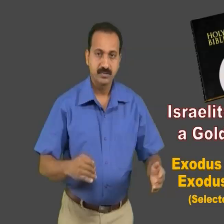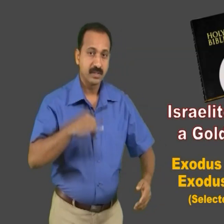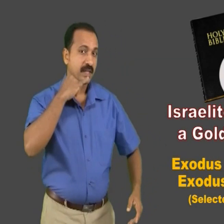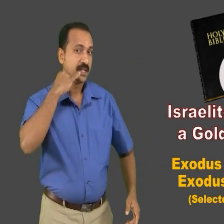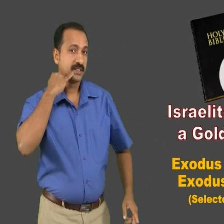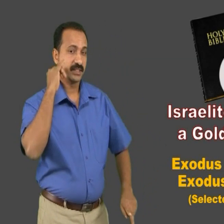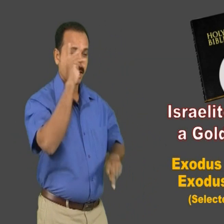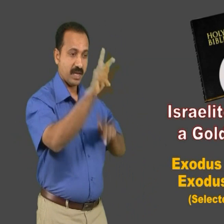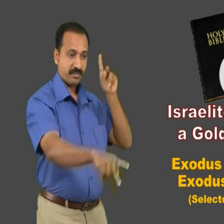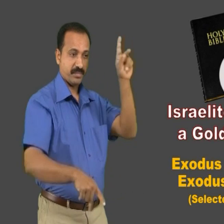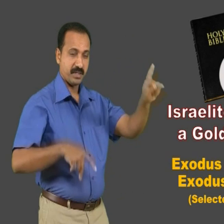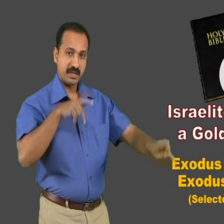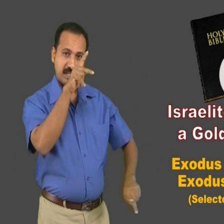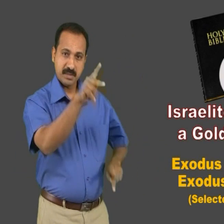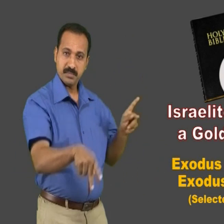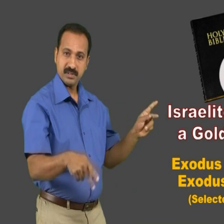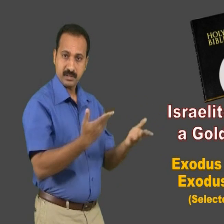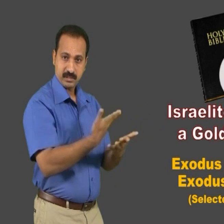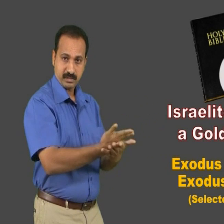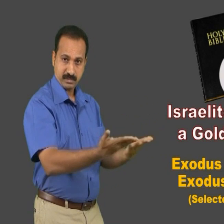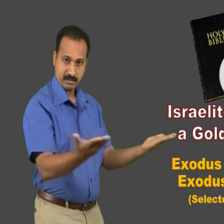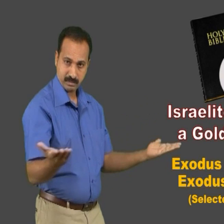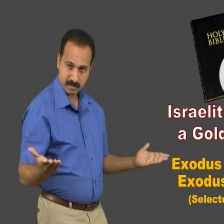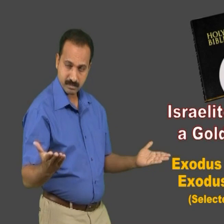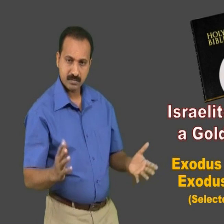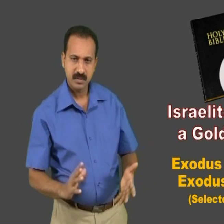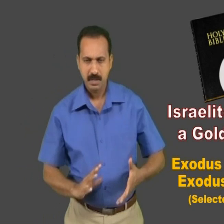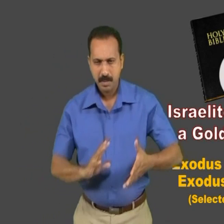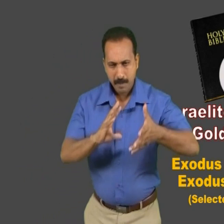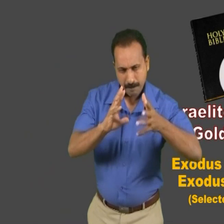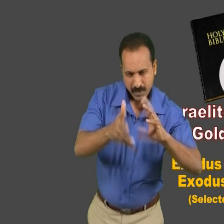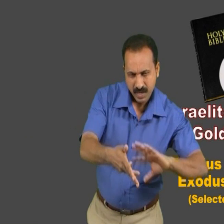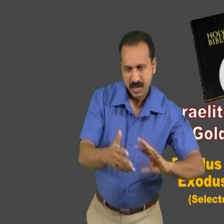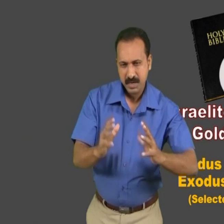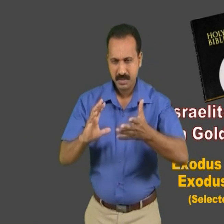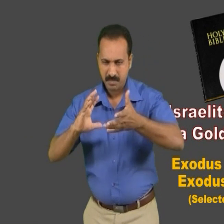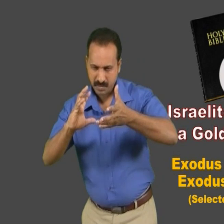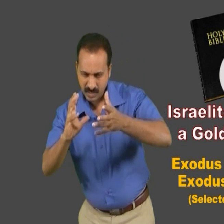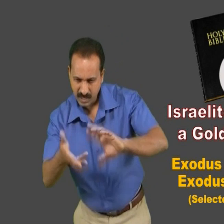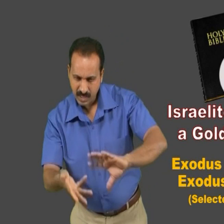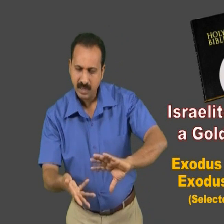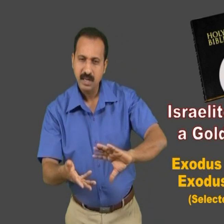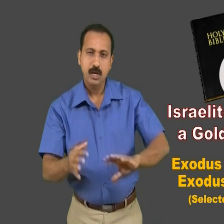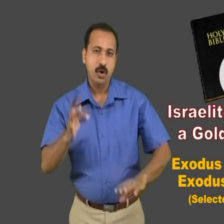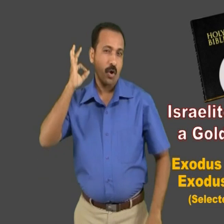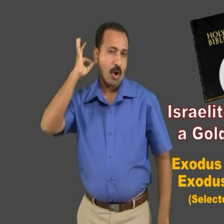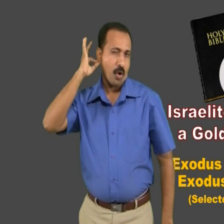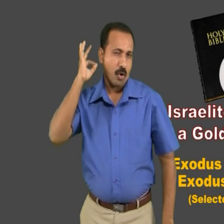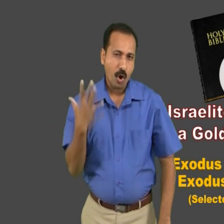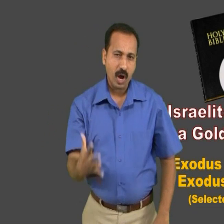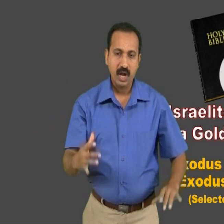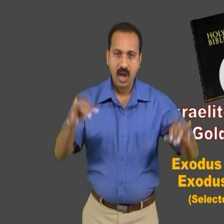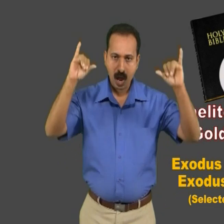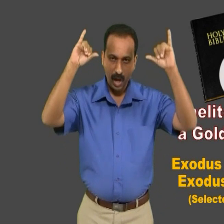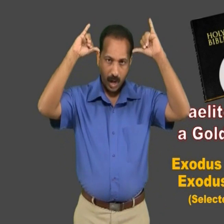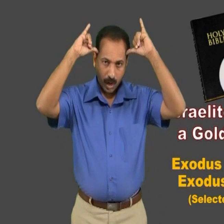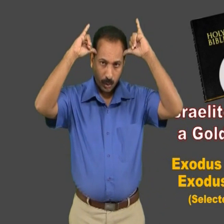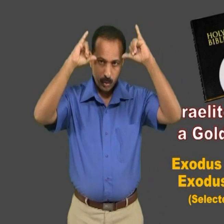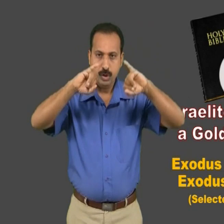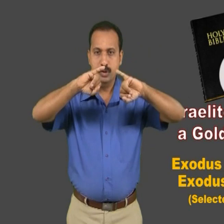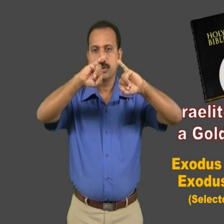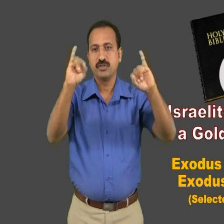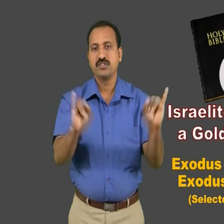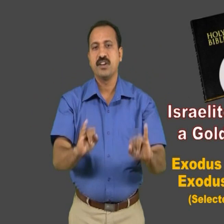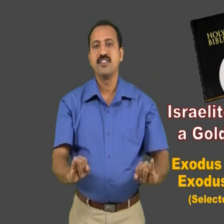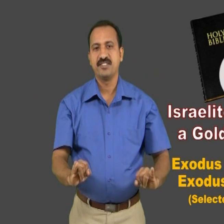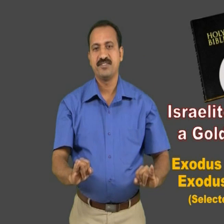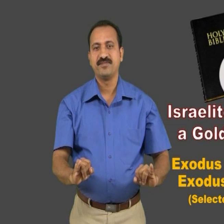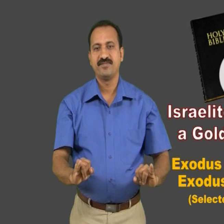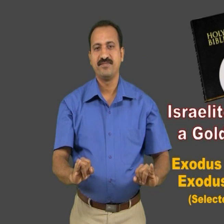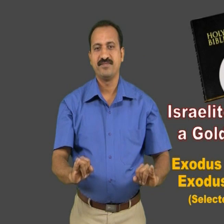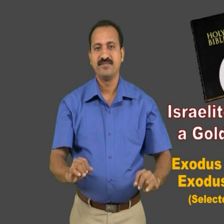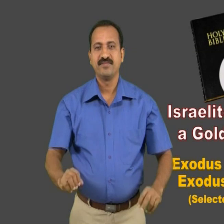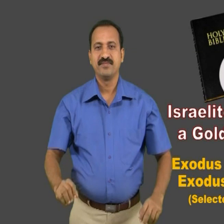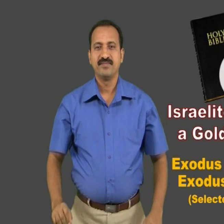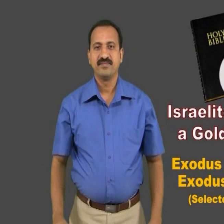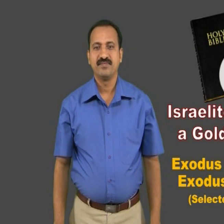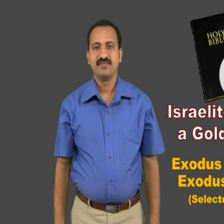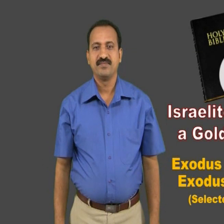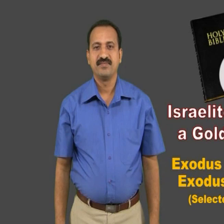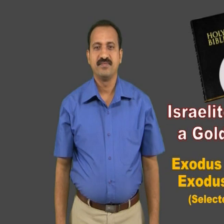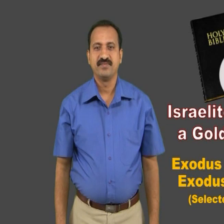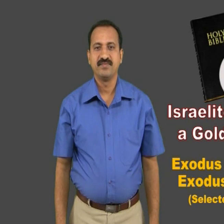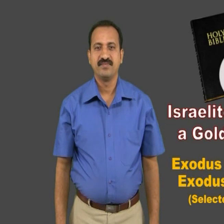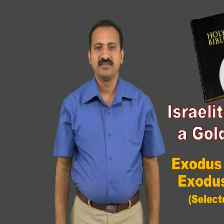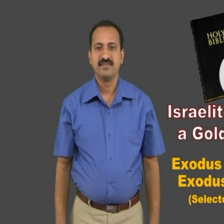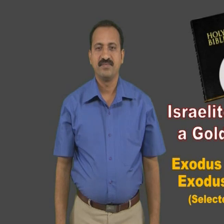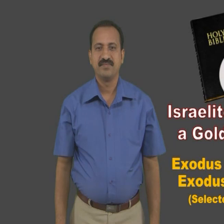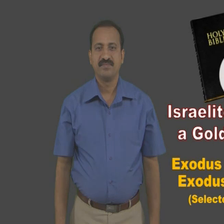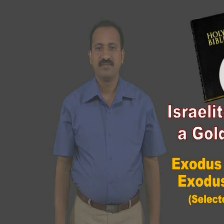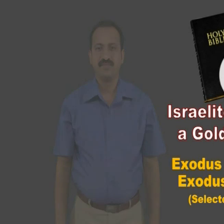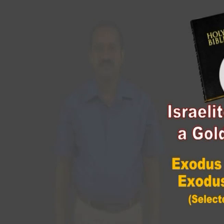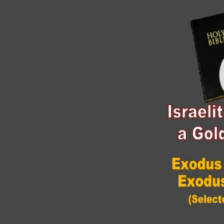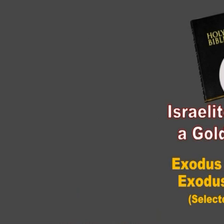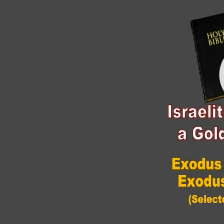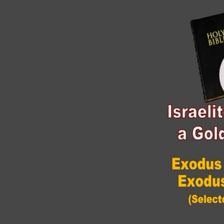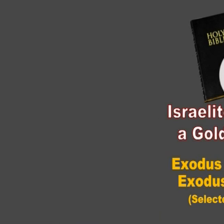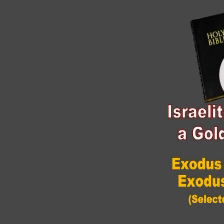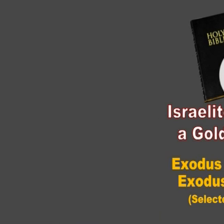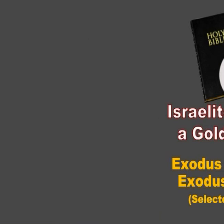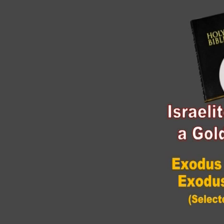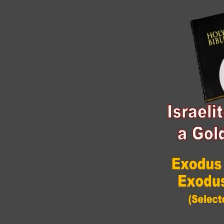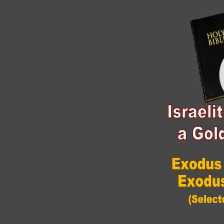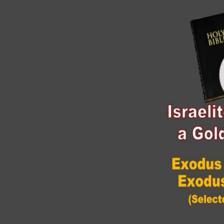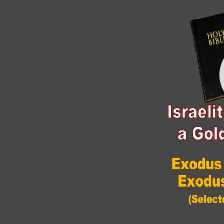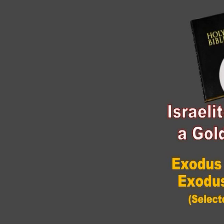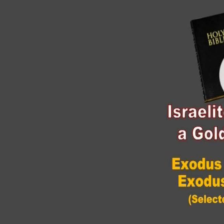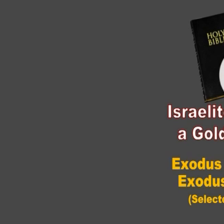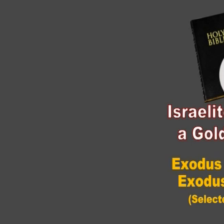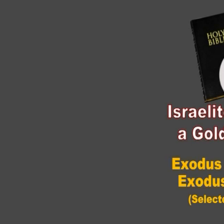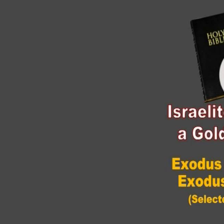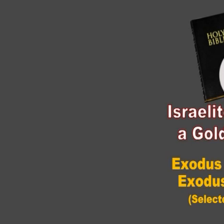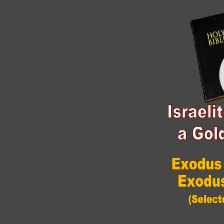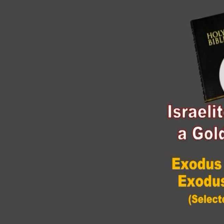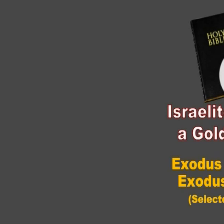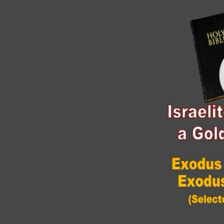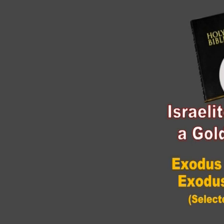Israelites make a golden calf